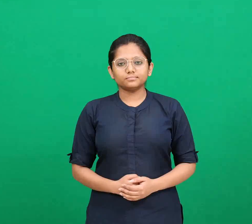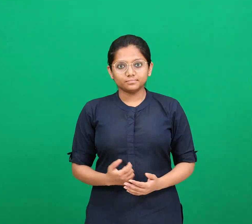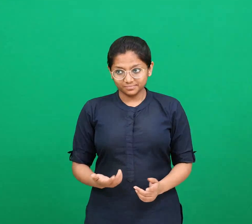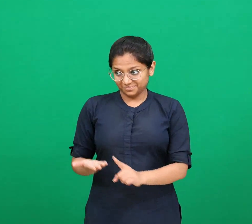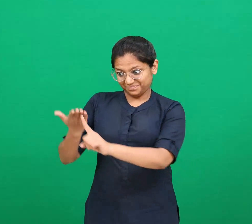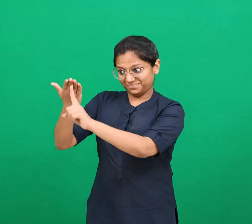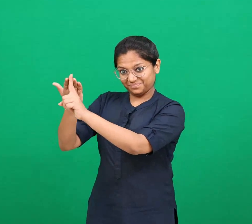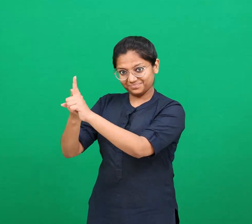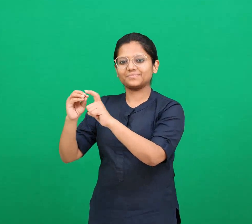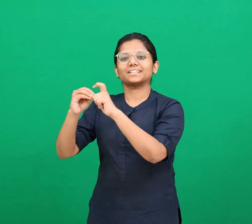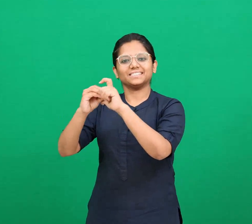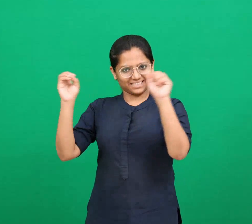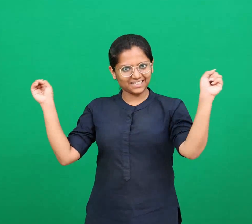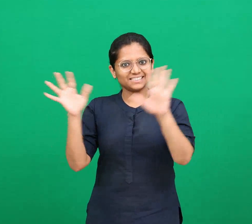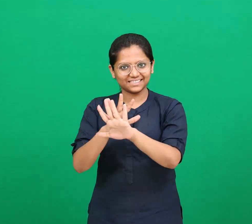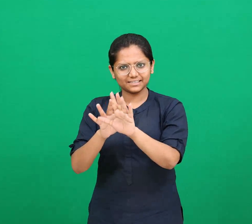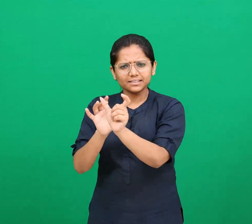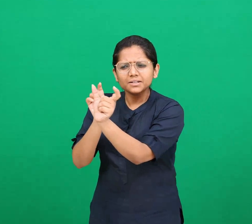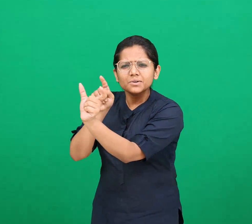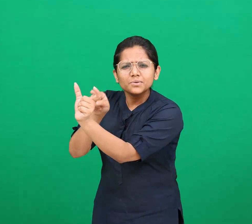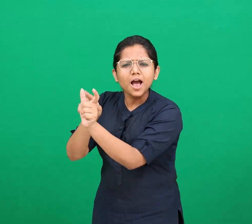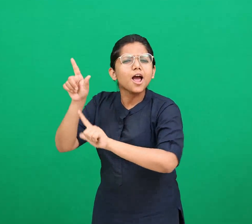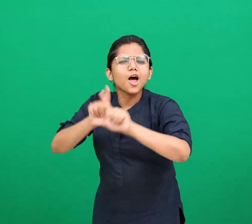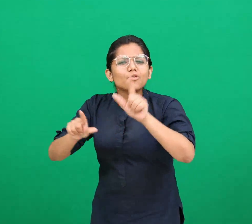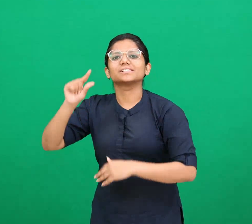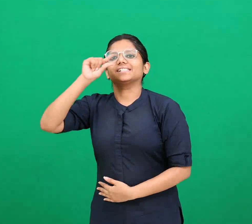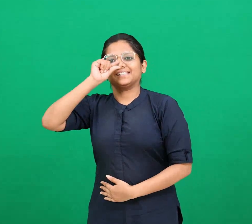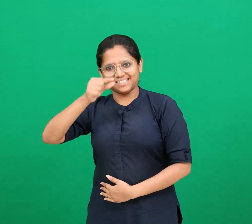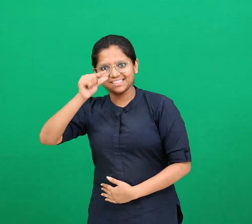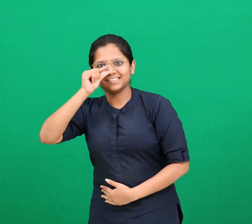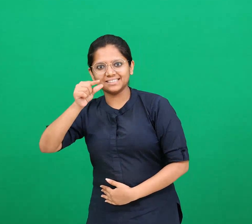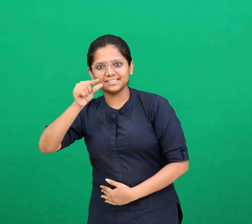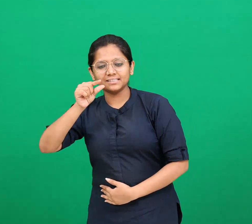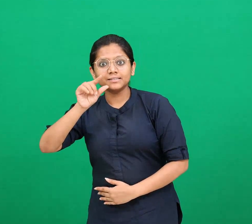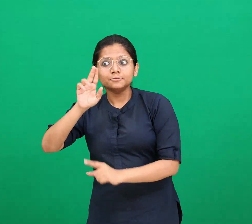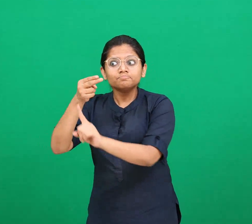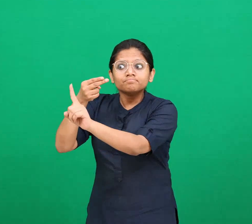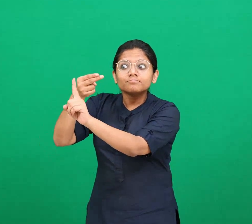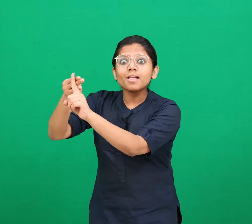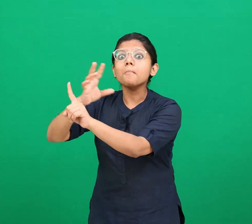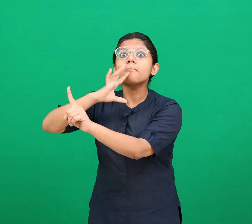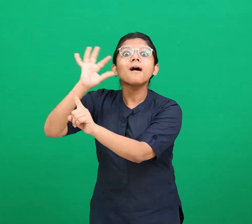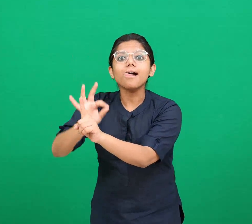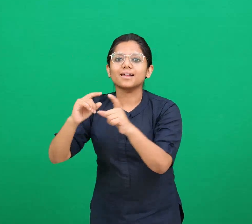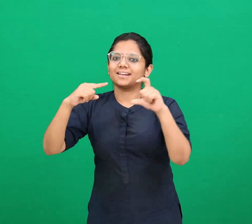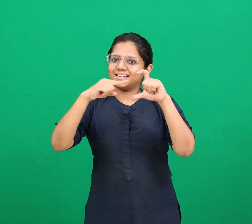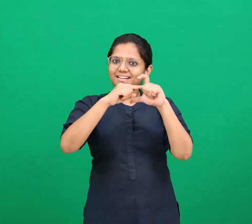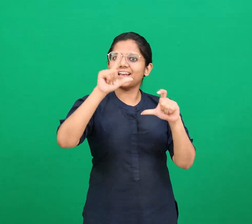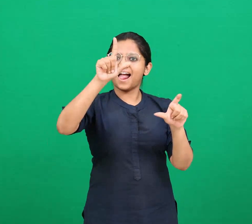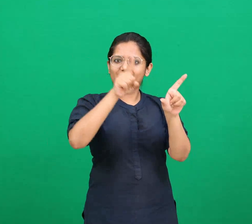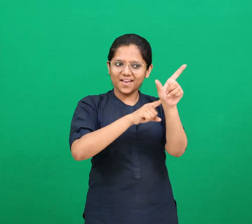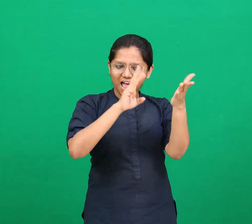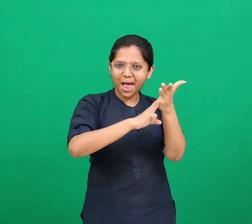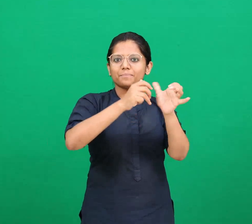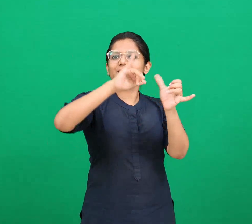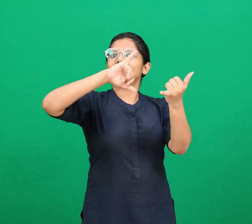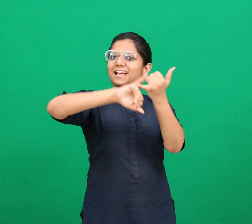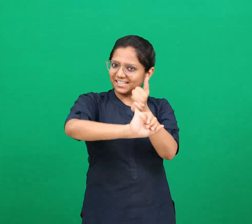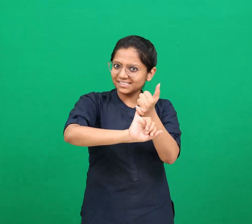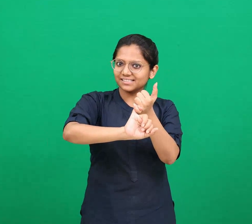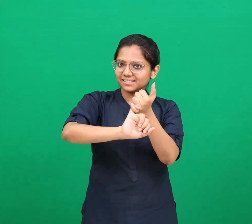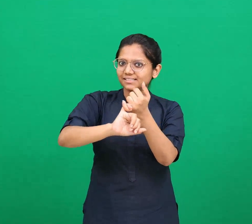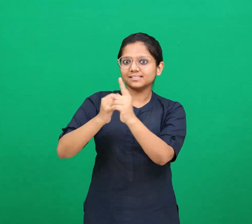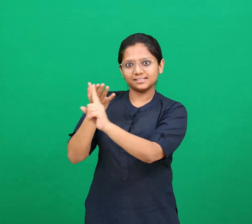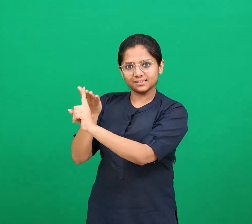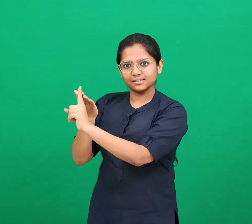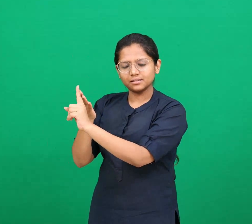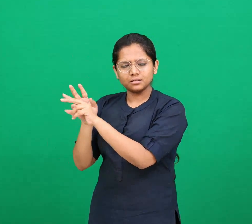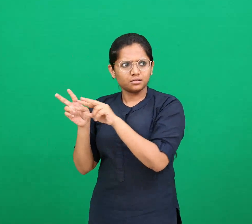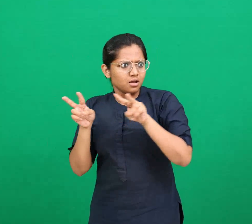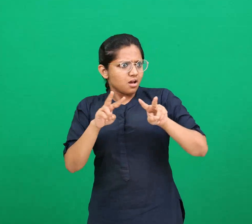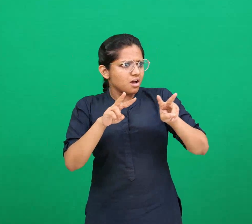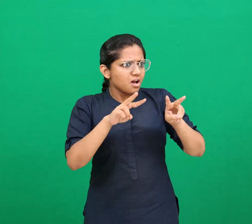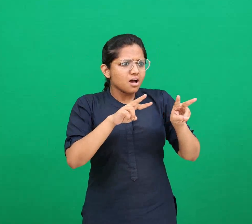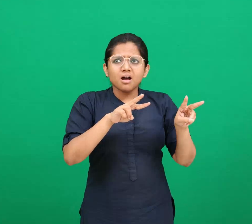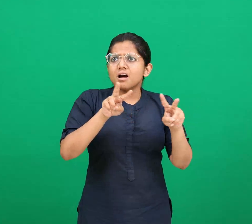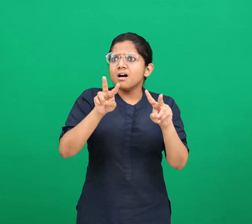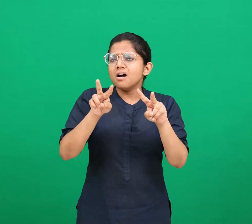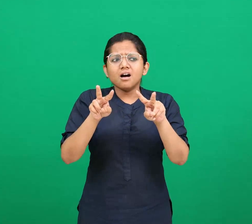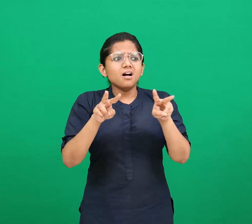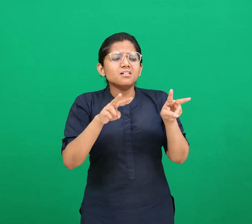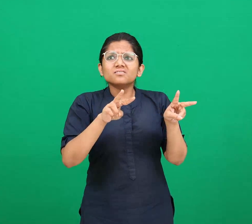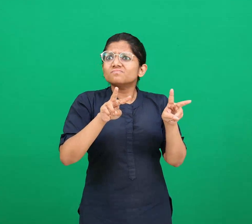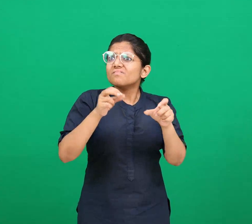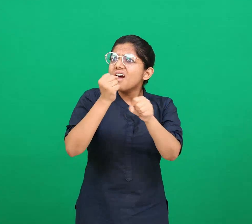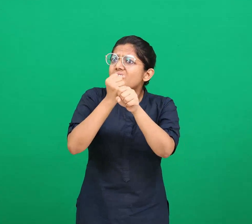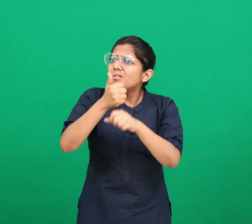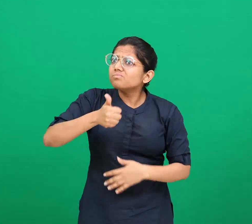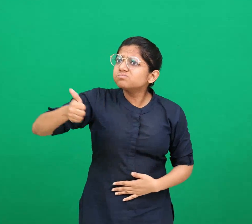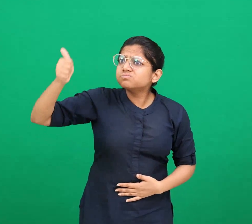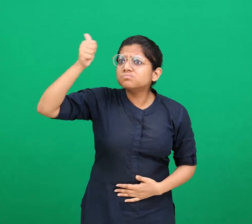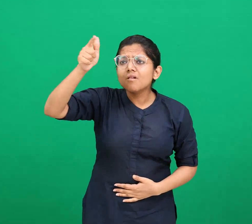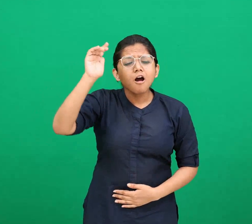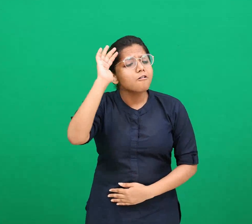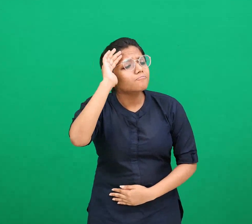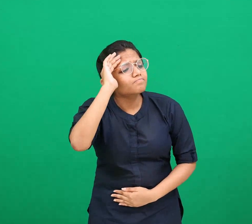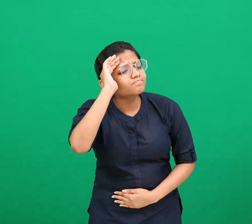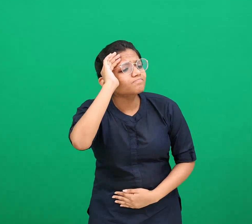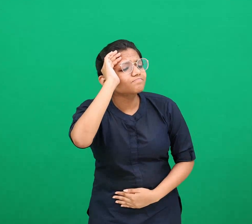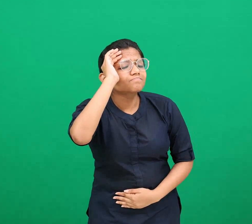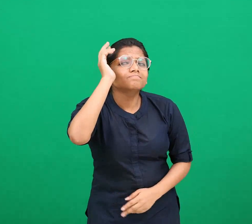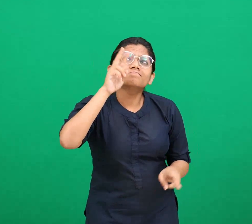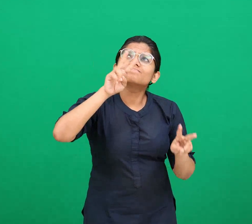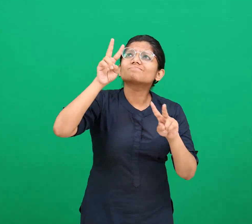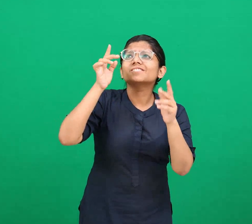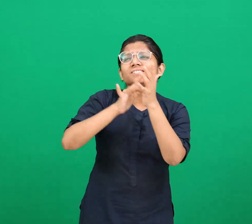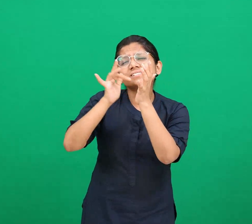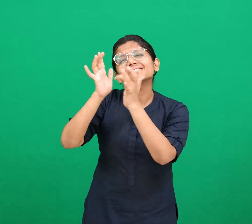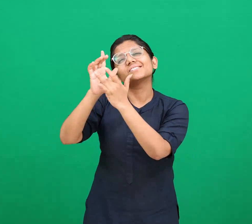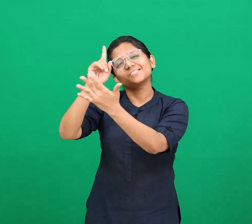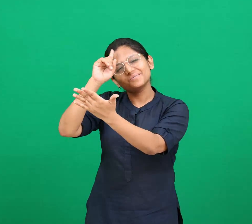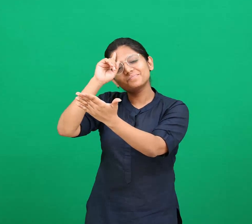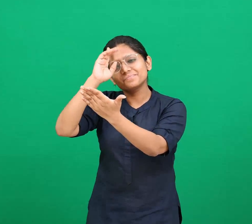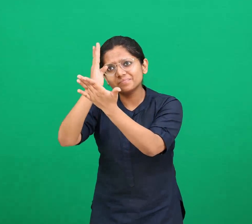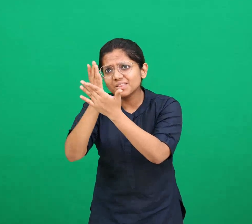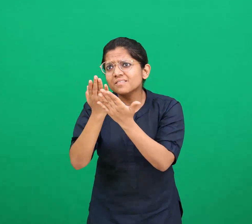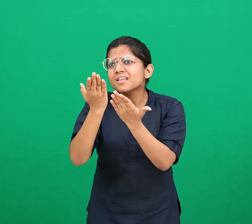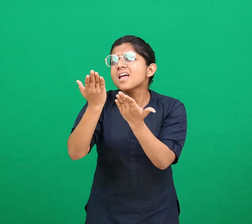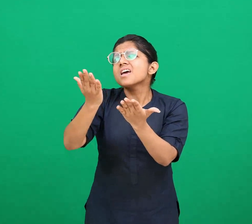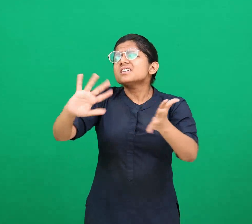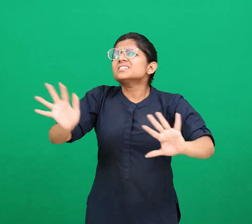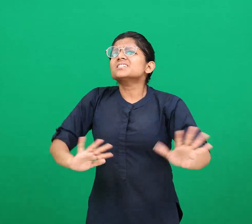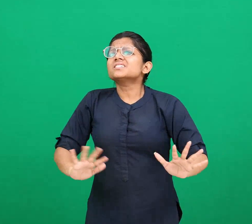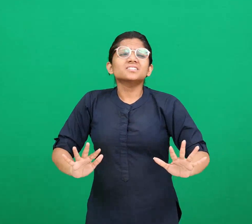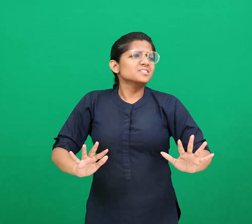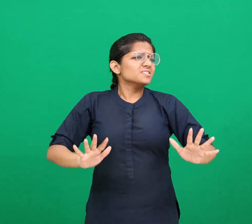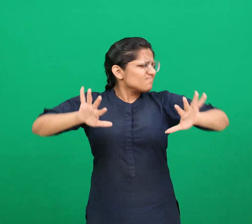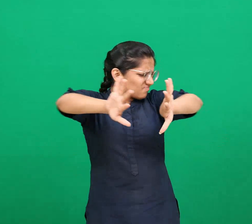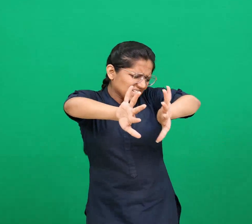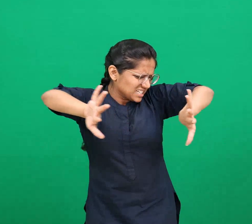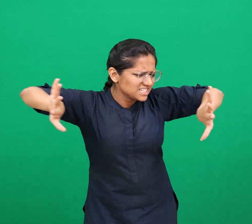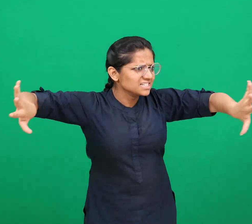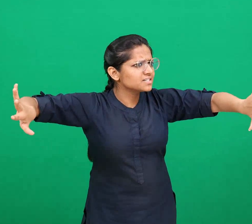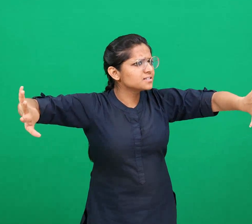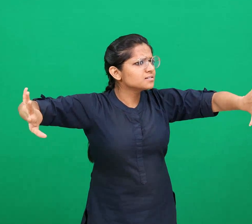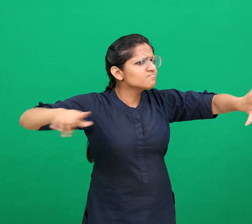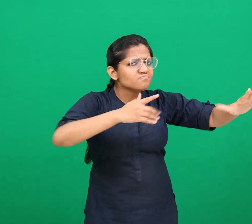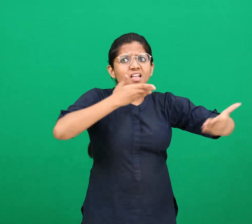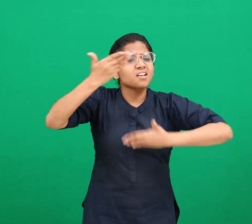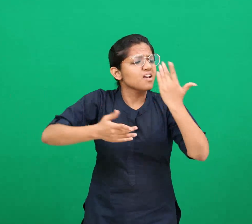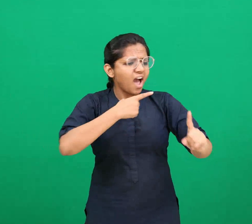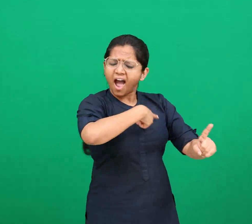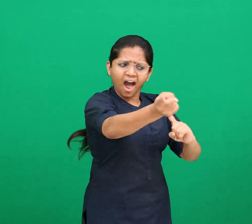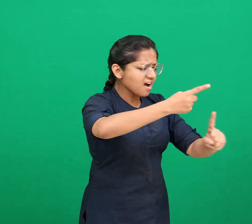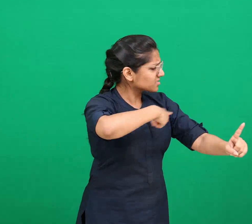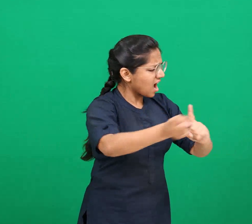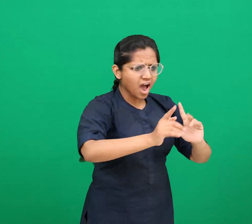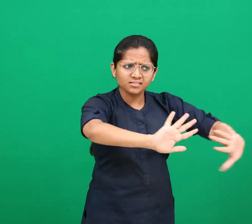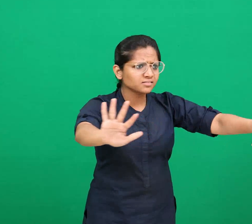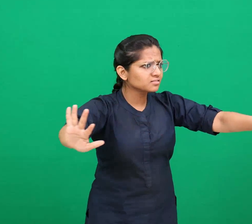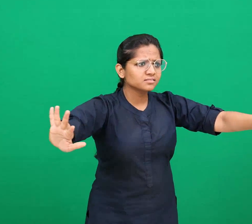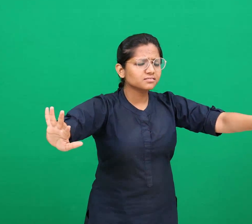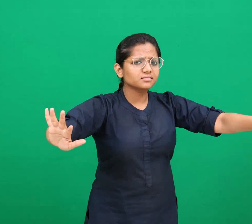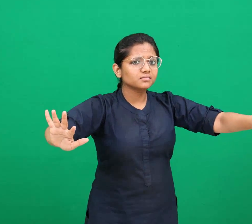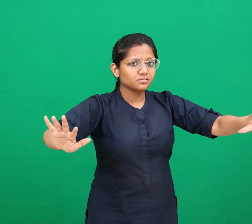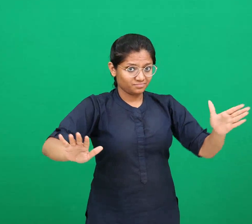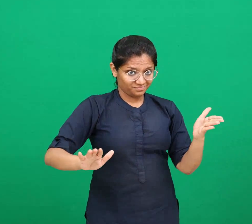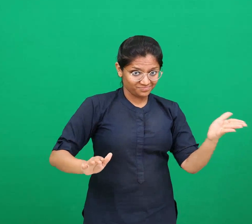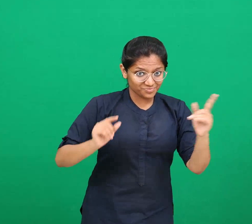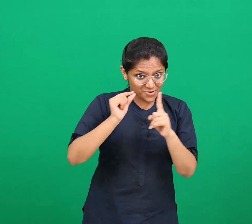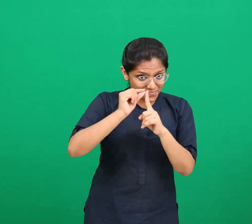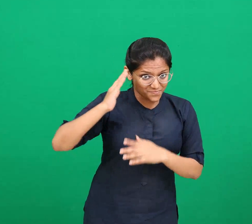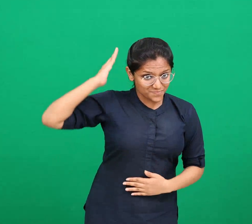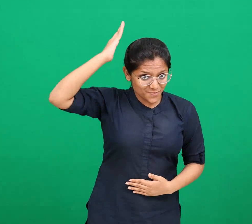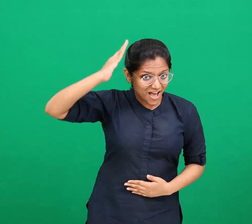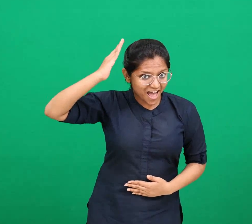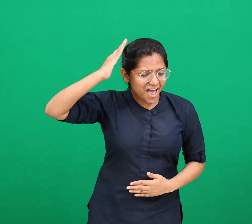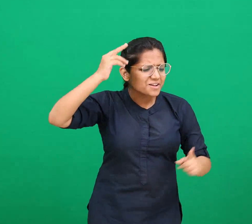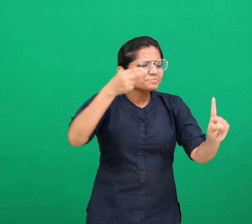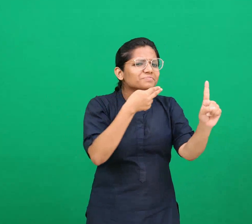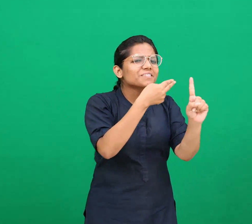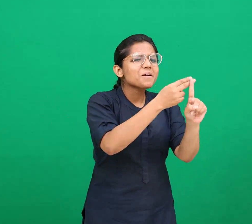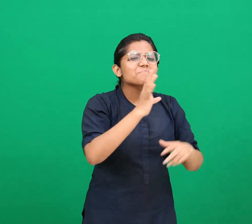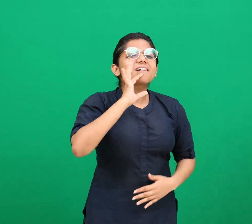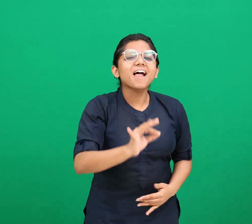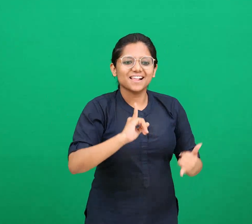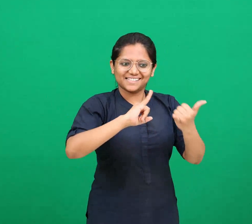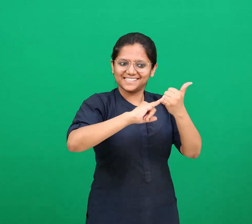But Elymas the sorcerer (for that is what his name means) opposed them and tried to turn the proconsul from the faith.